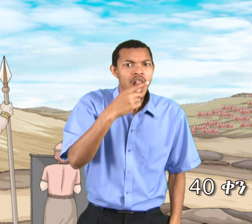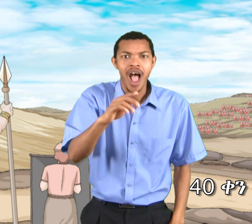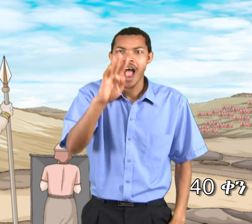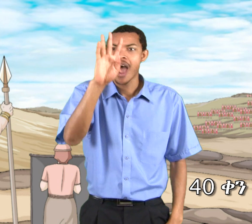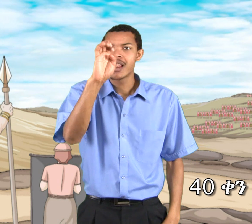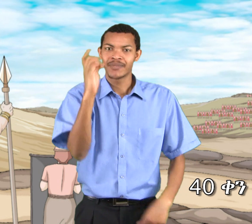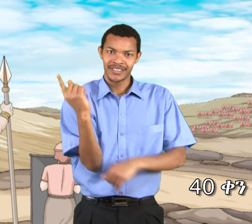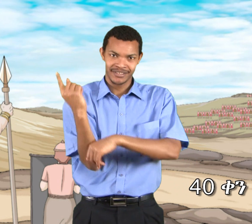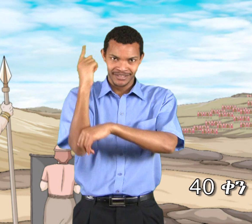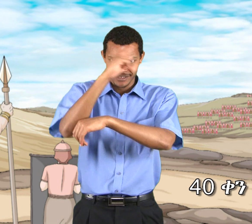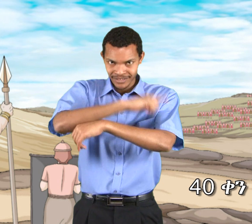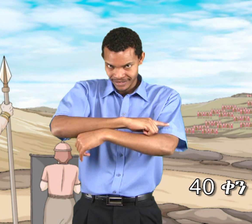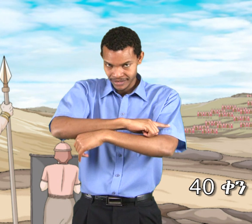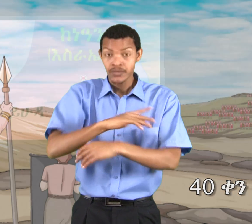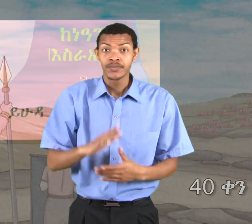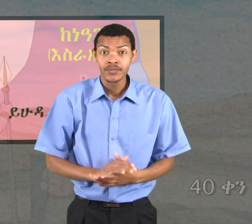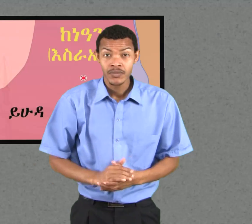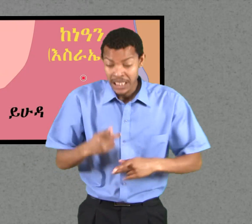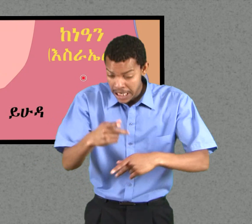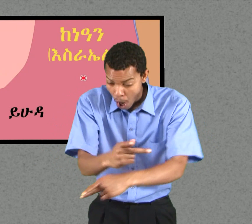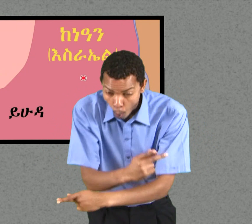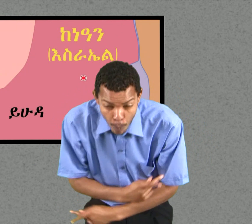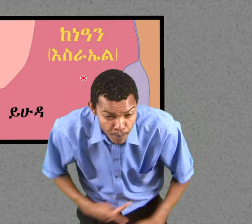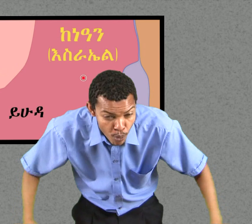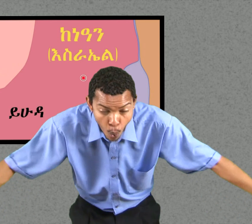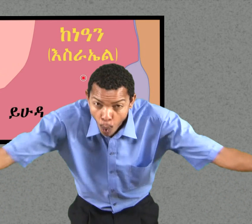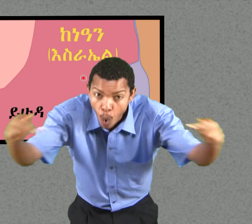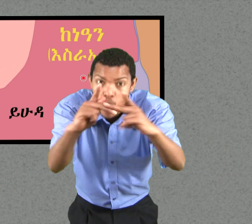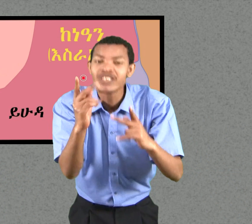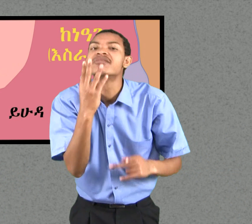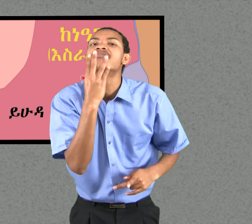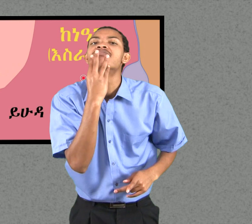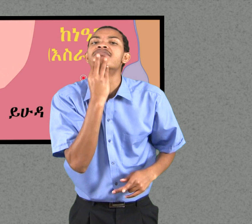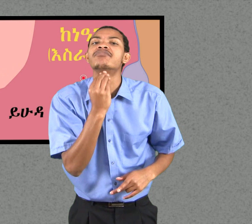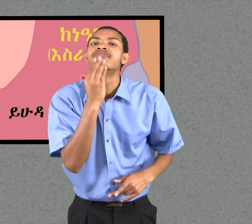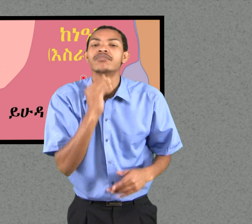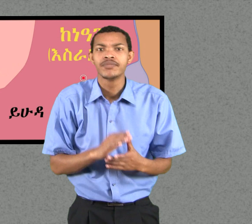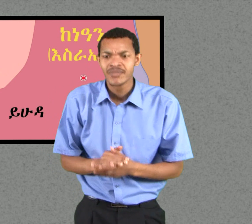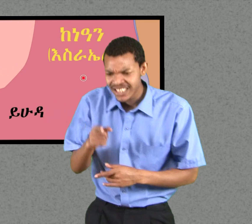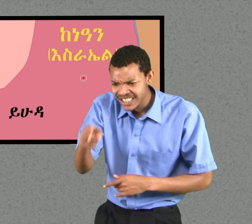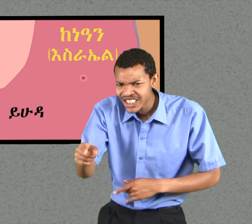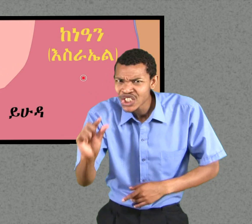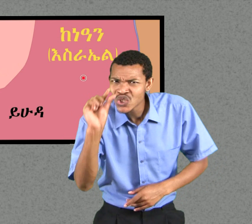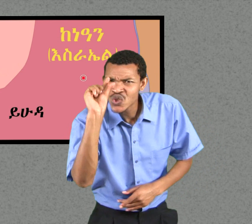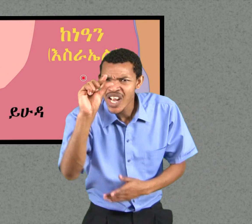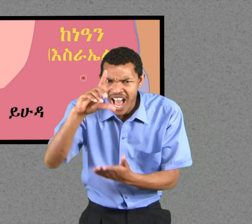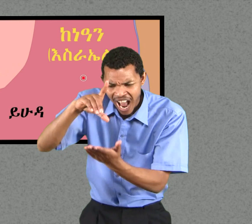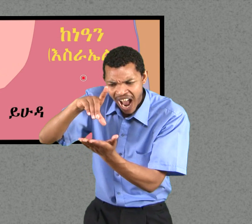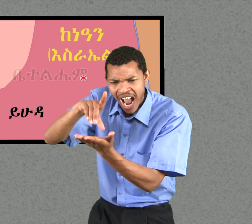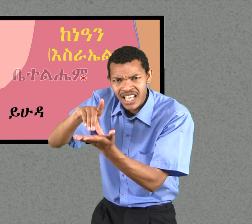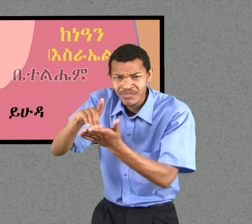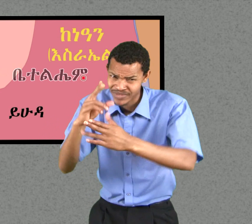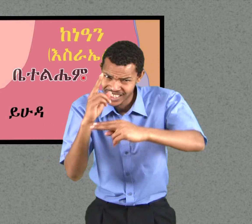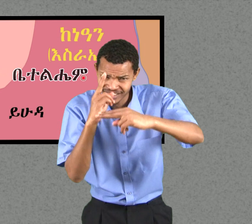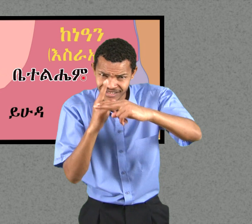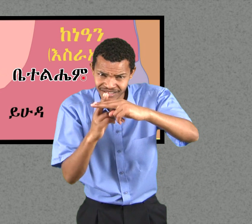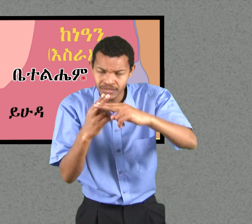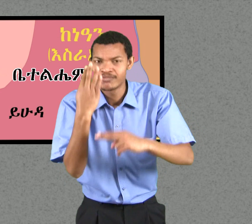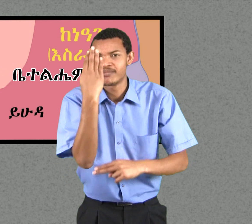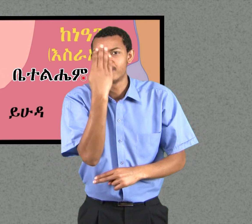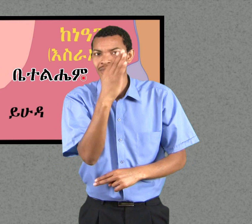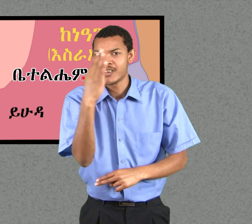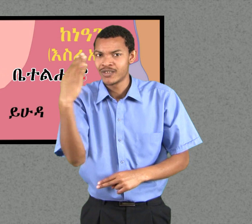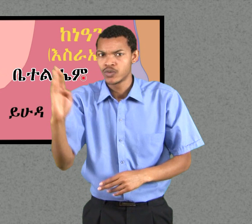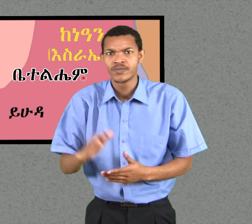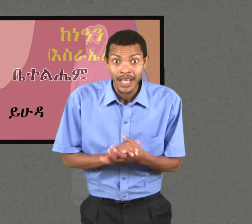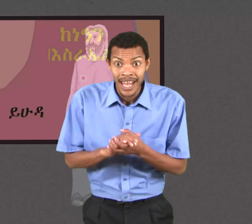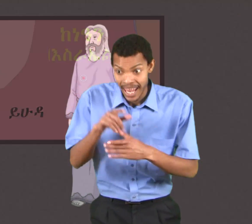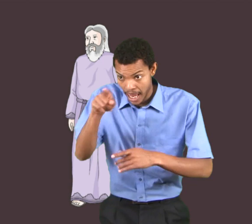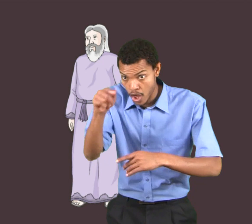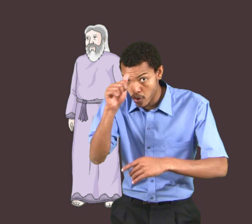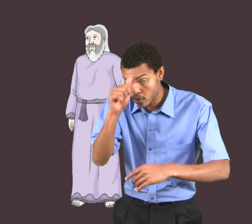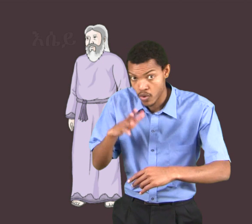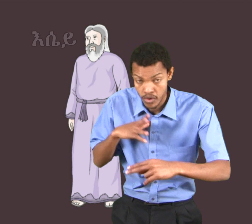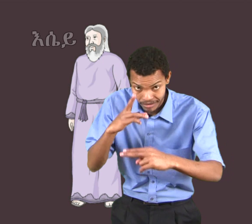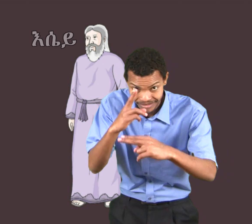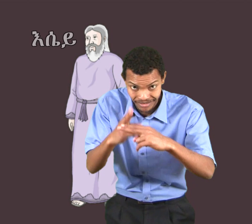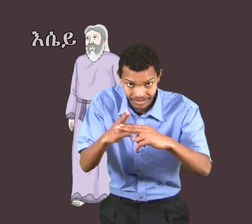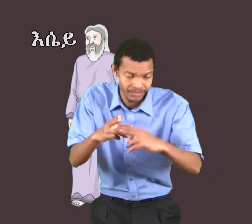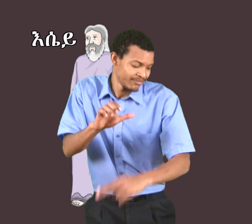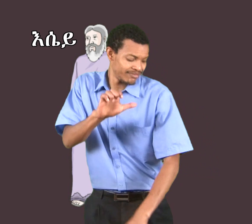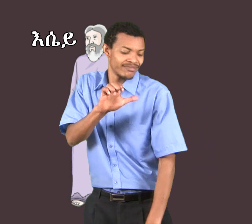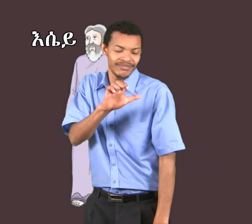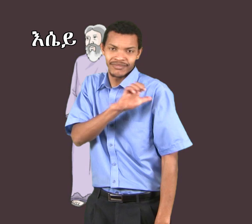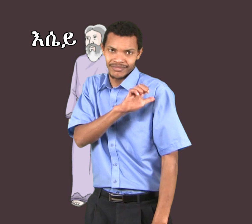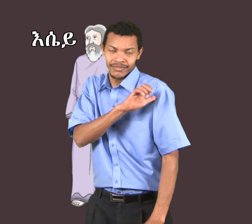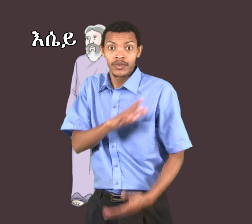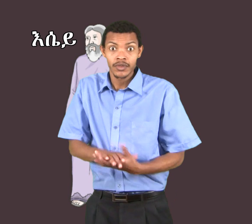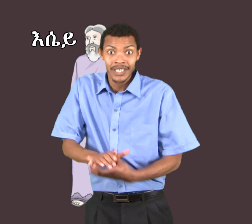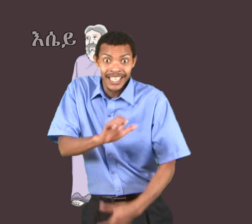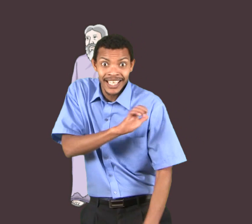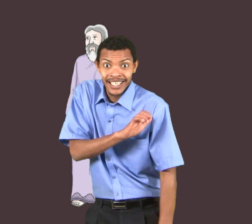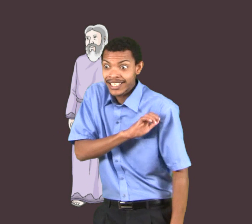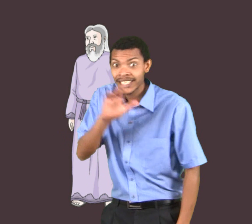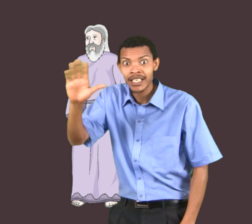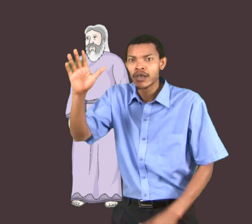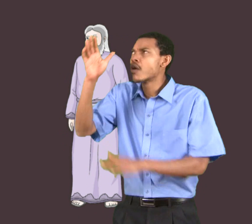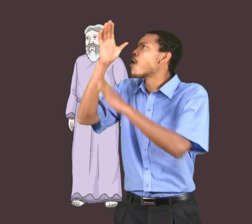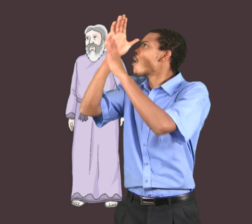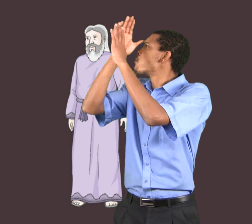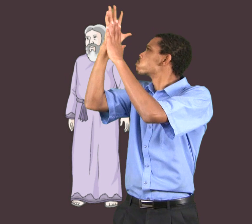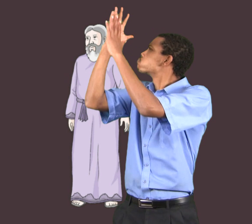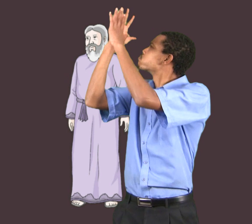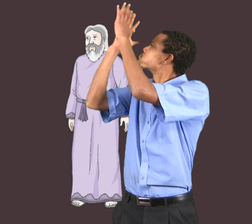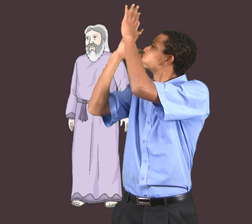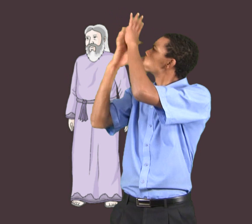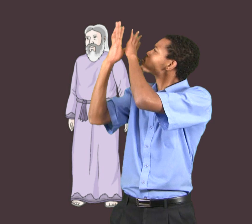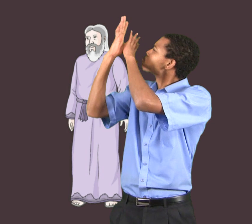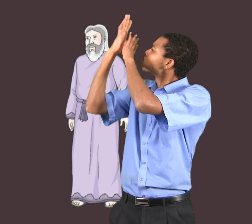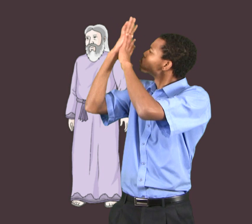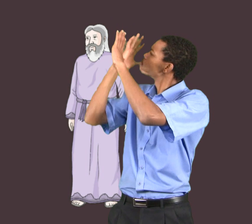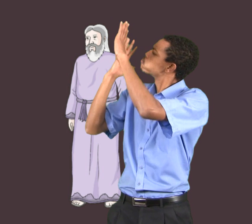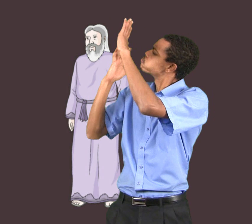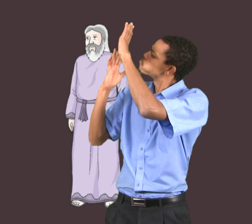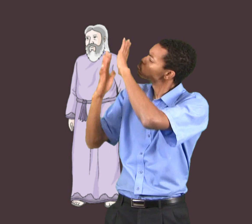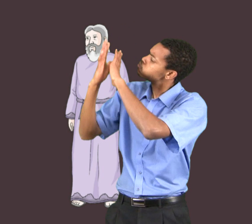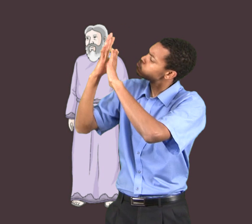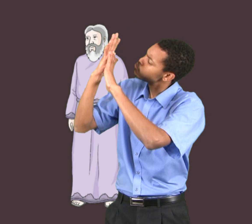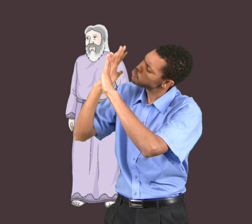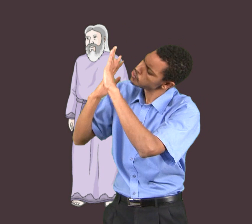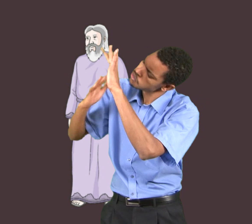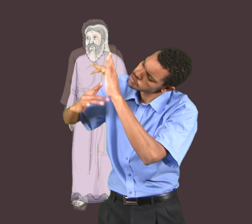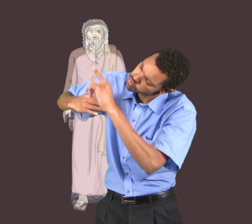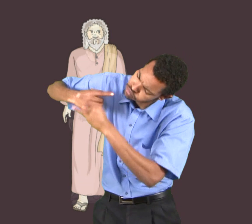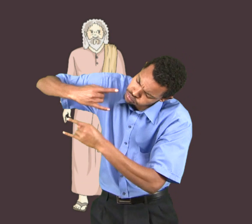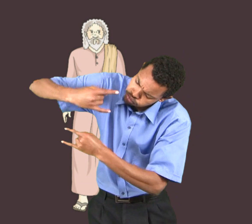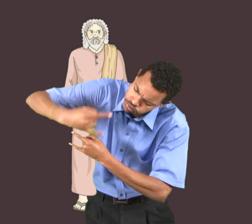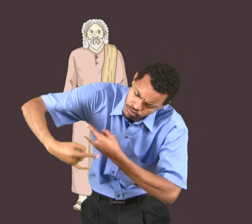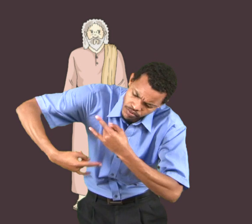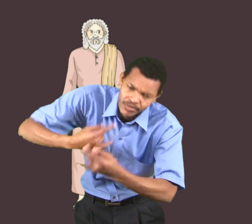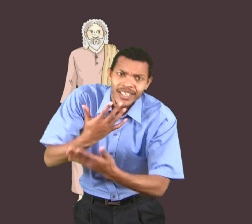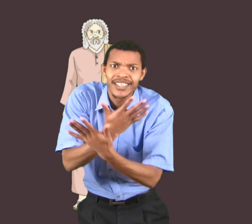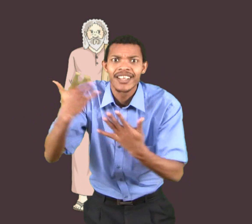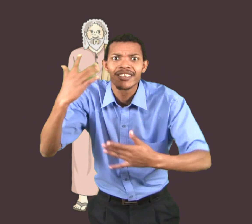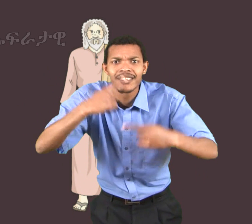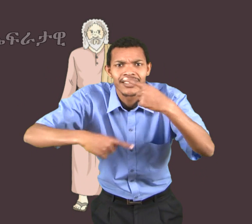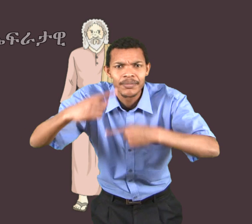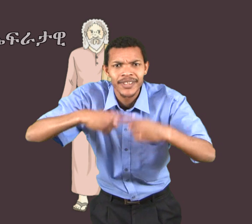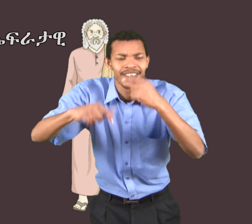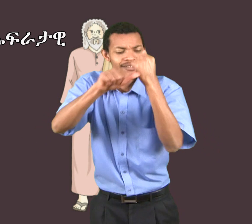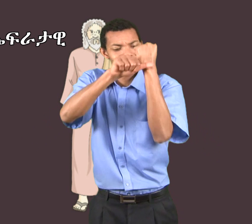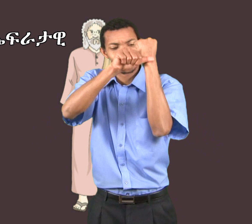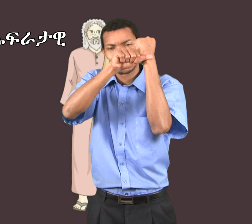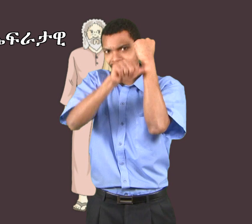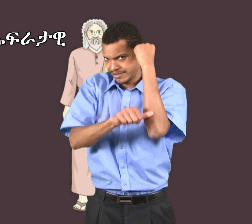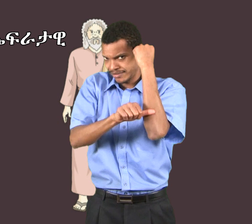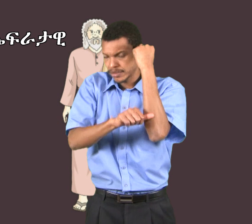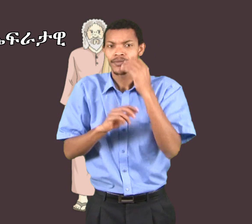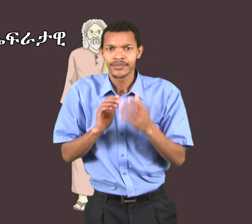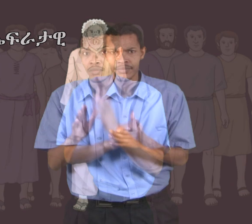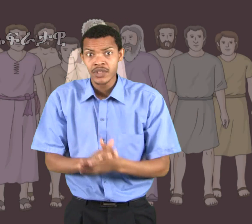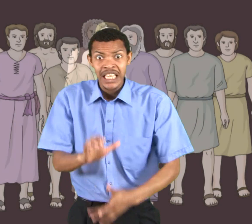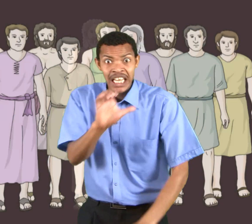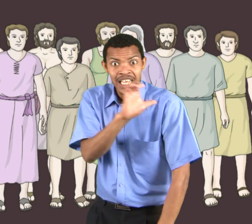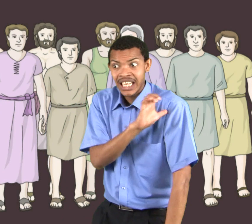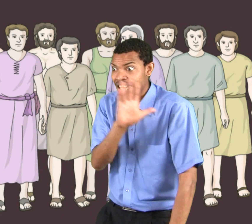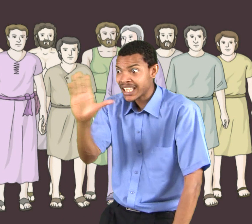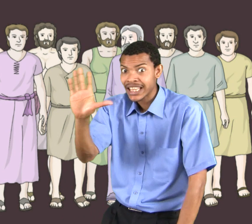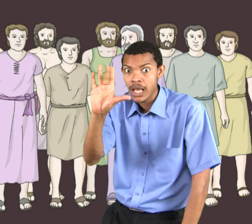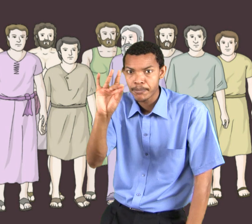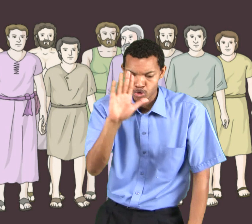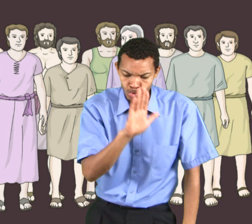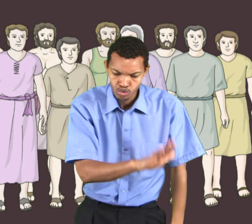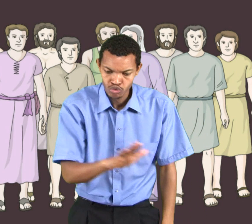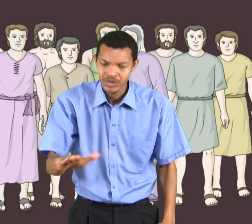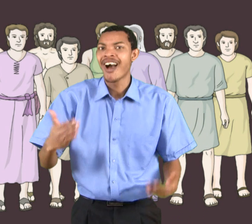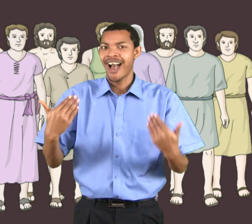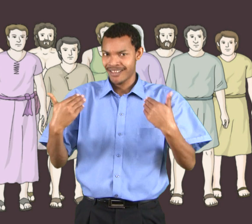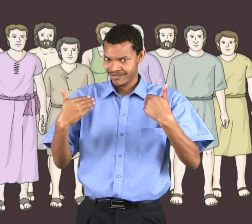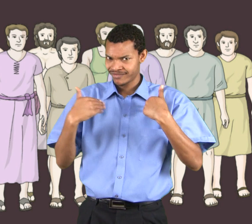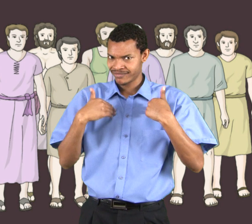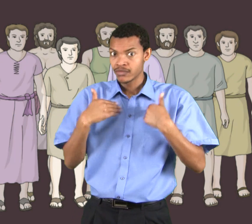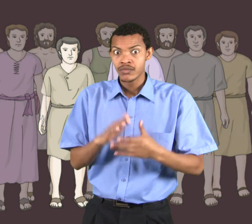Now David was the son of a man named Jesse, an Ephrathite from Bethlehem of Judah who had eight sons in the days of Saul. And Jesse was old and well along in years.